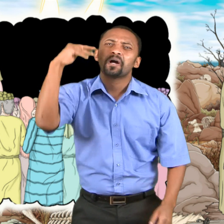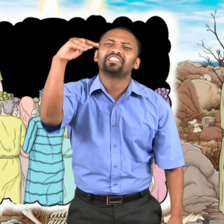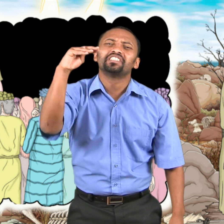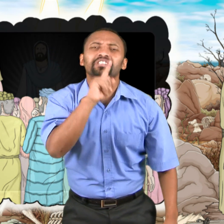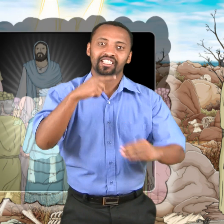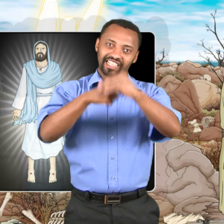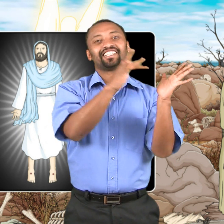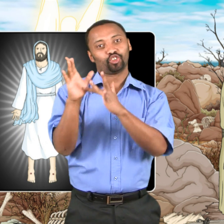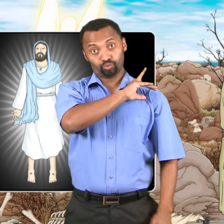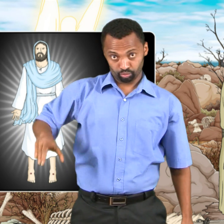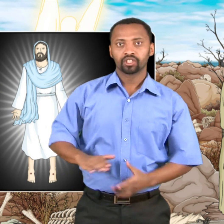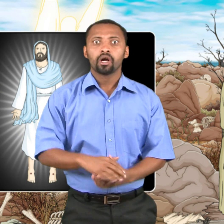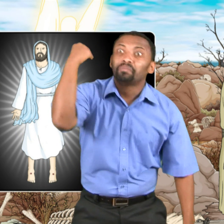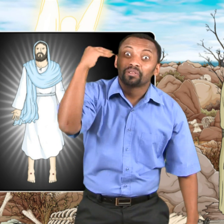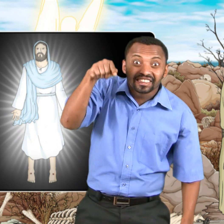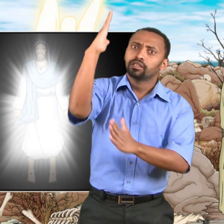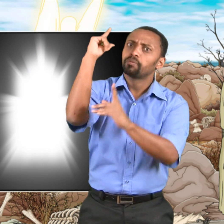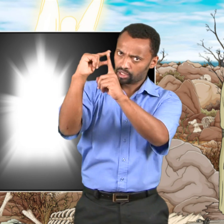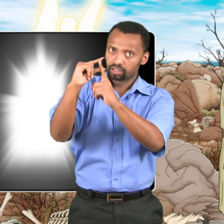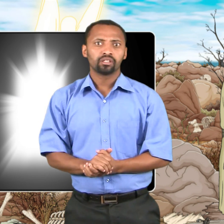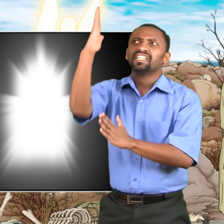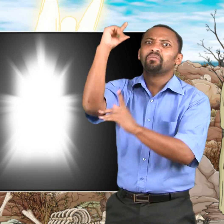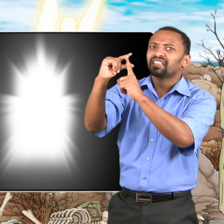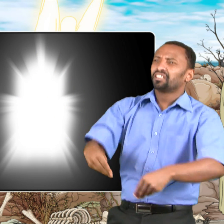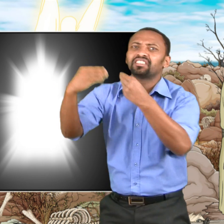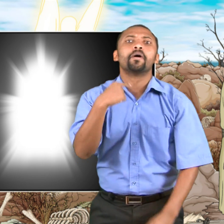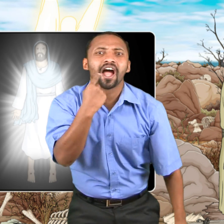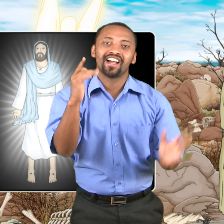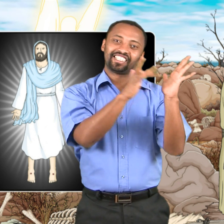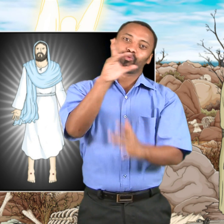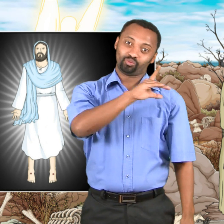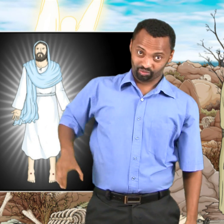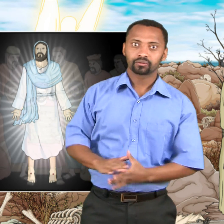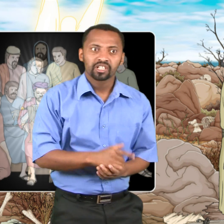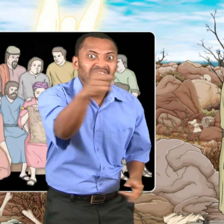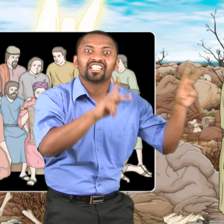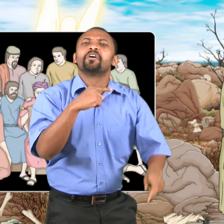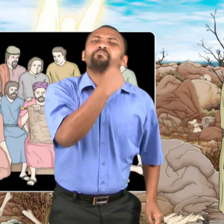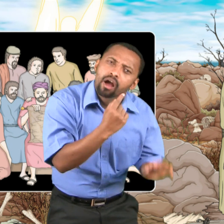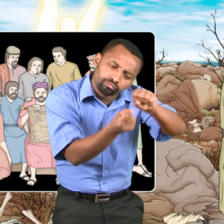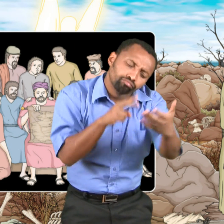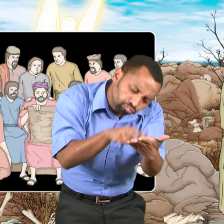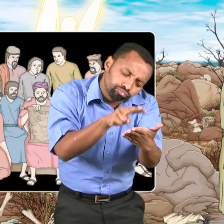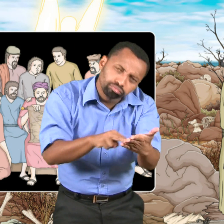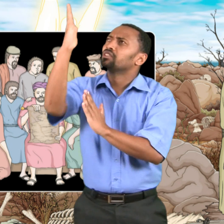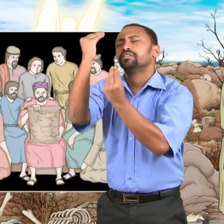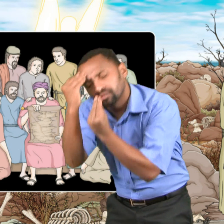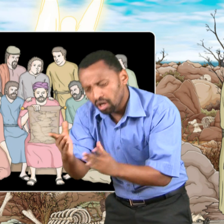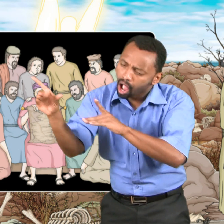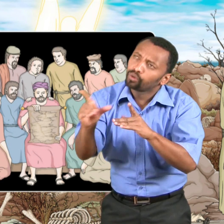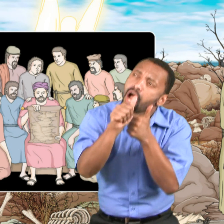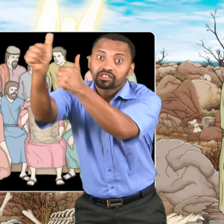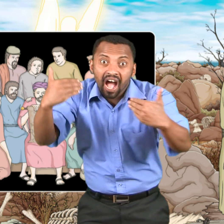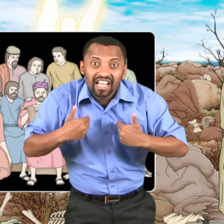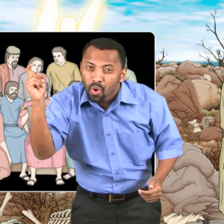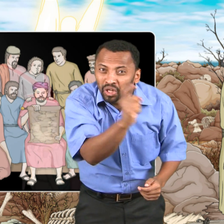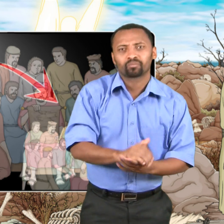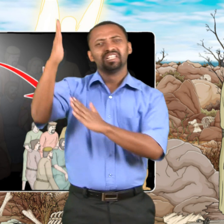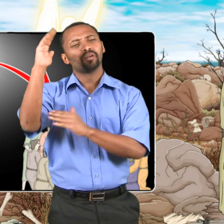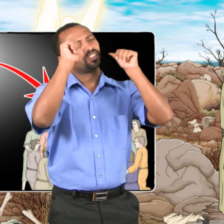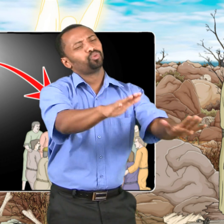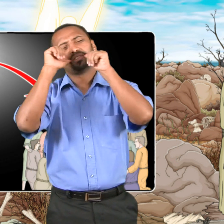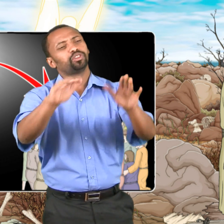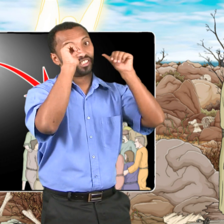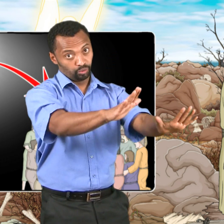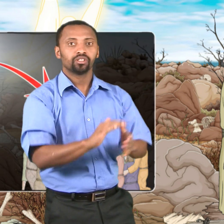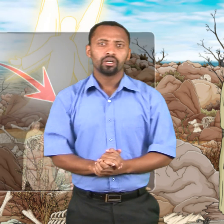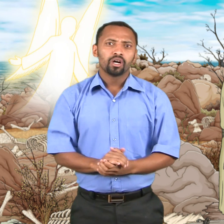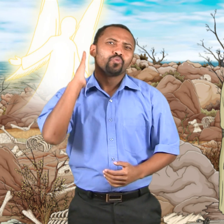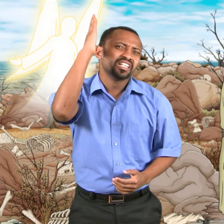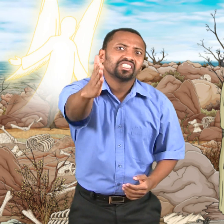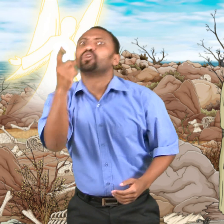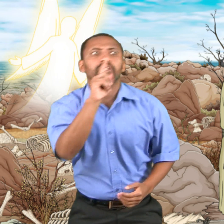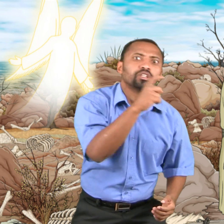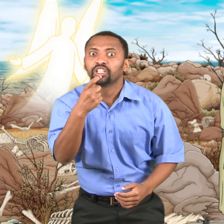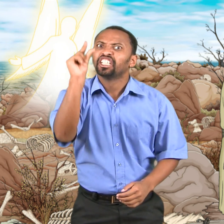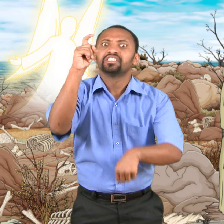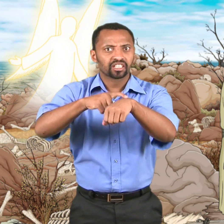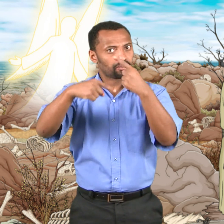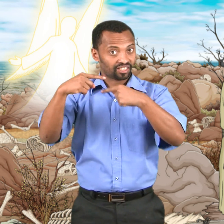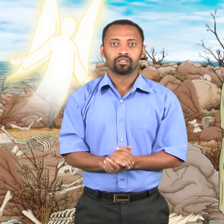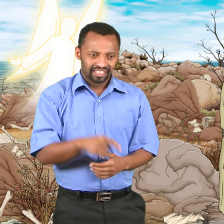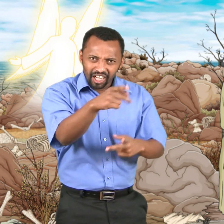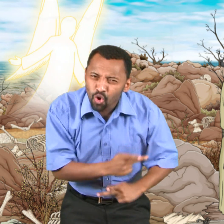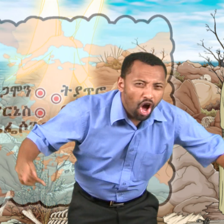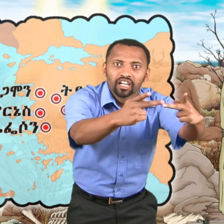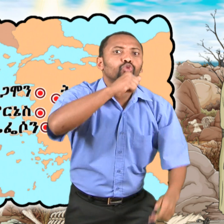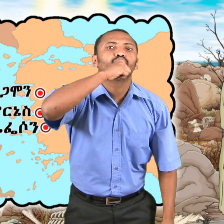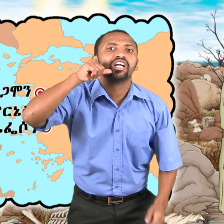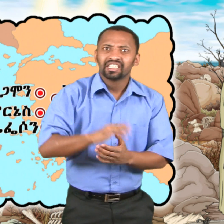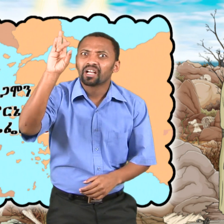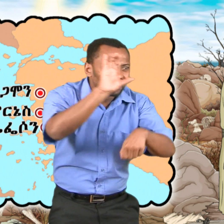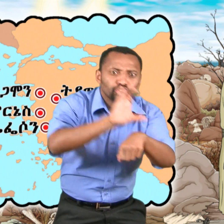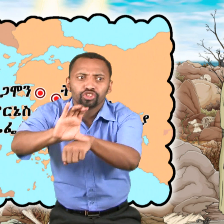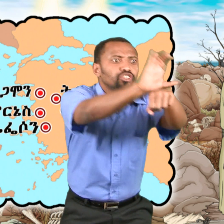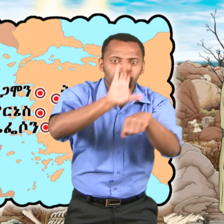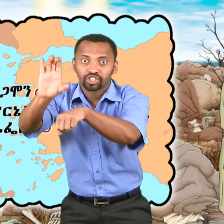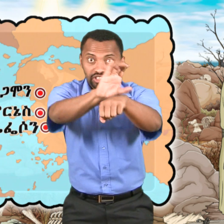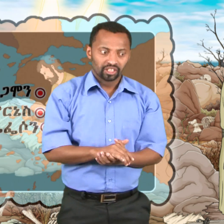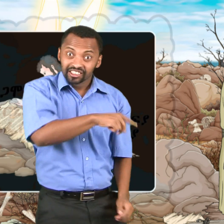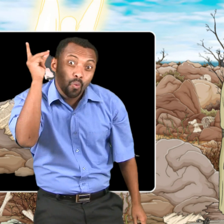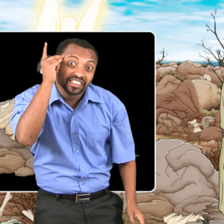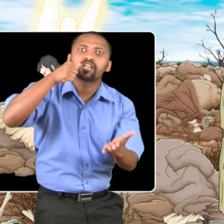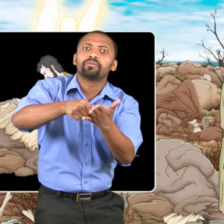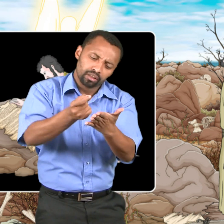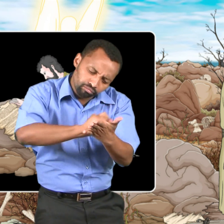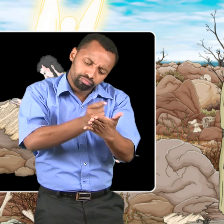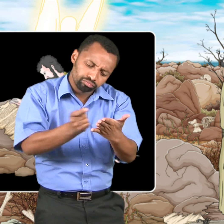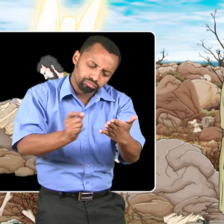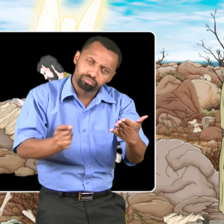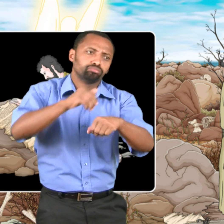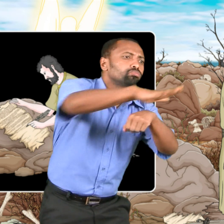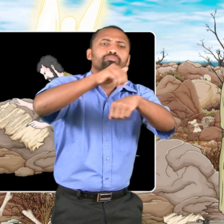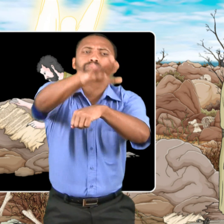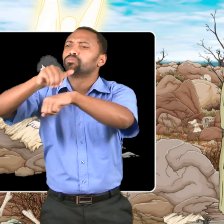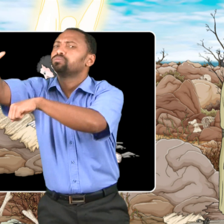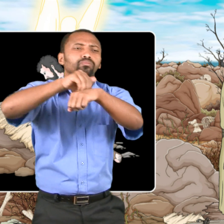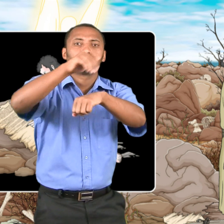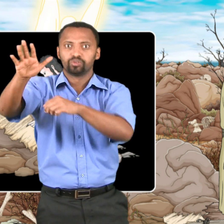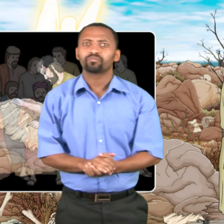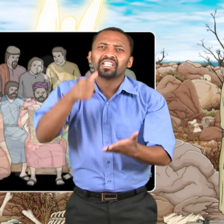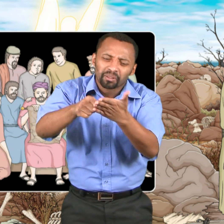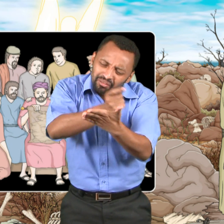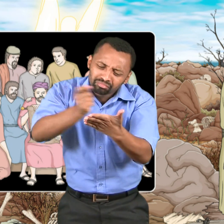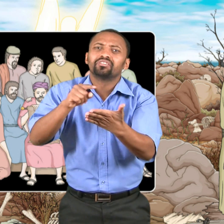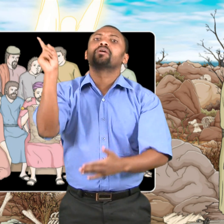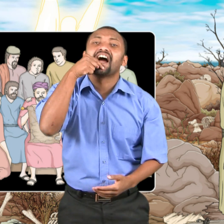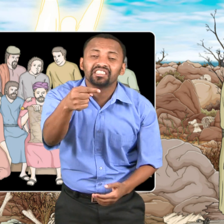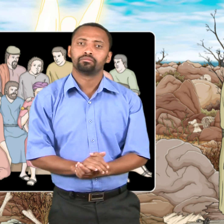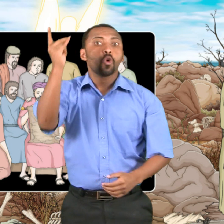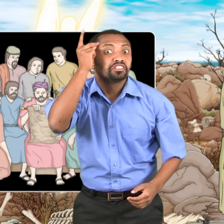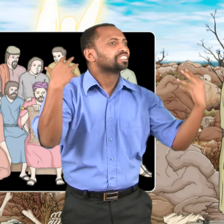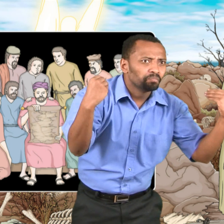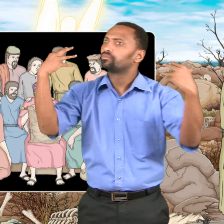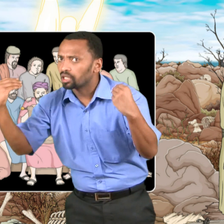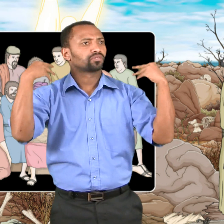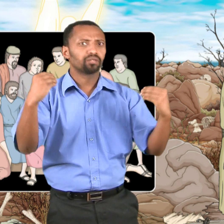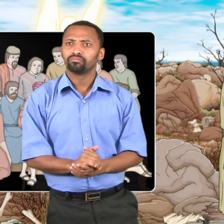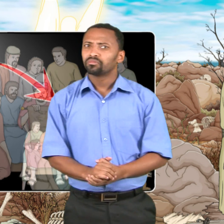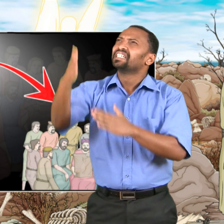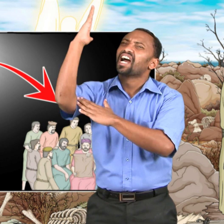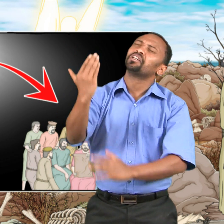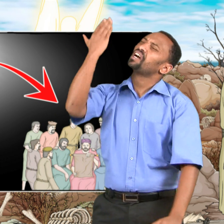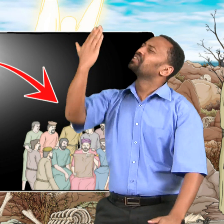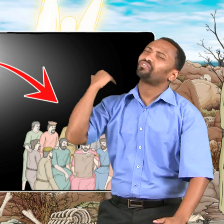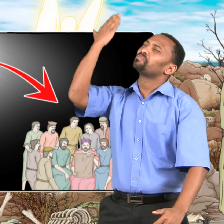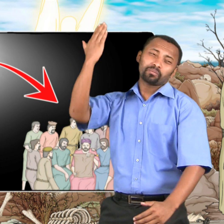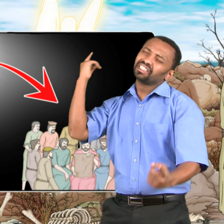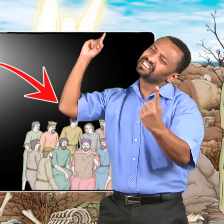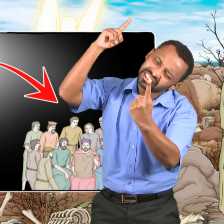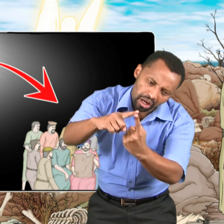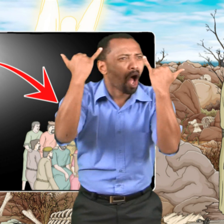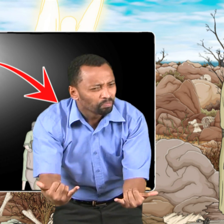Blessed is the one who reads aloud the words of this prophecy, and blessed are those who hear and obey what is written in it, because the time is near.